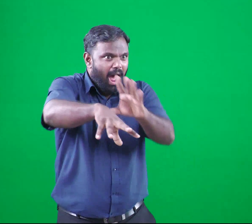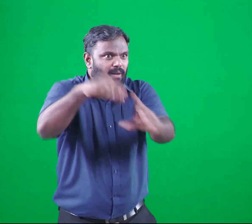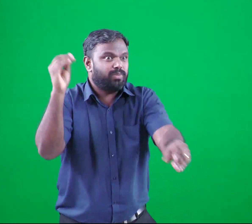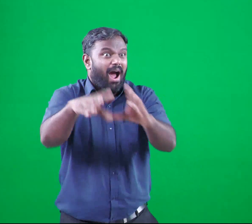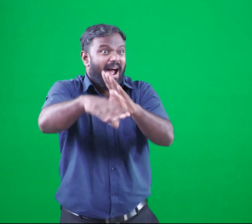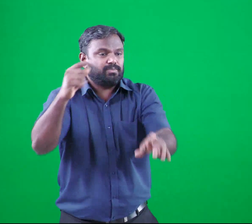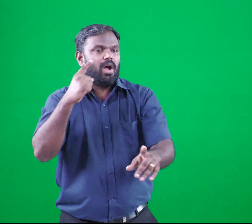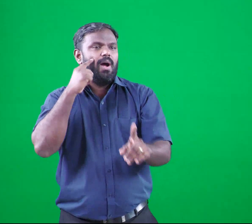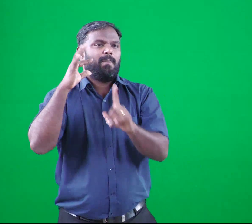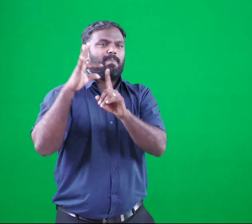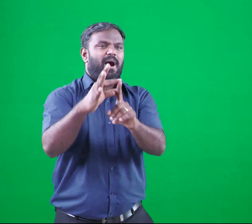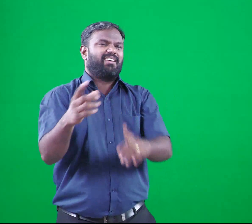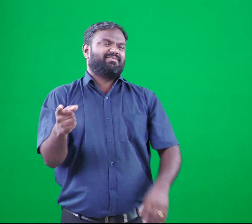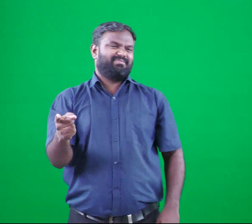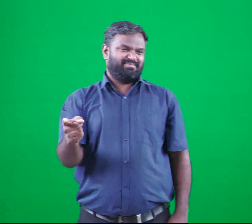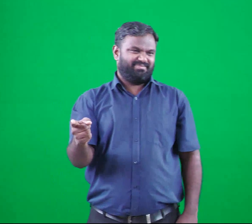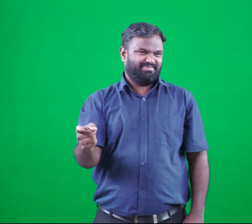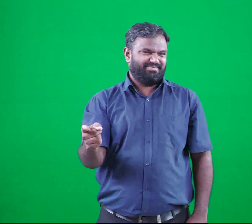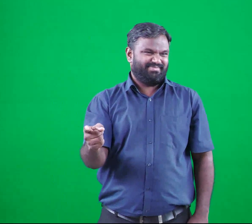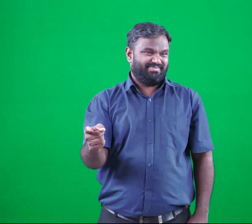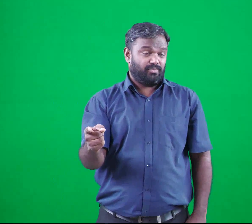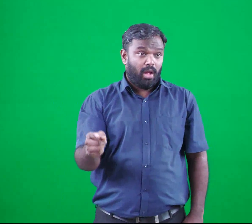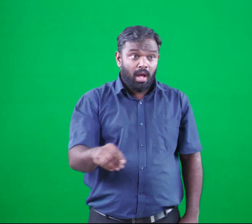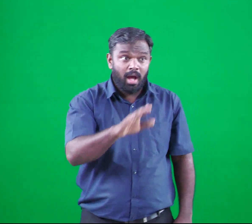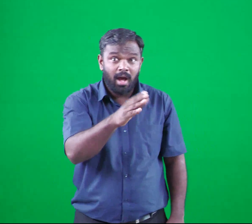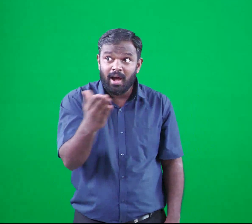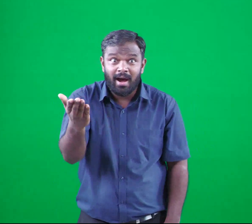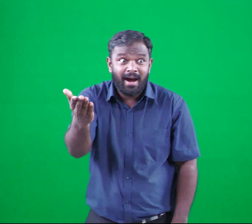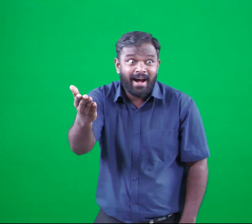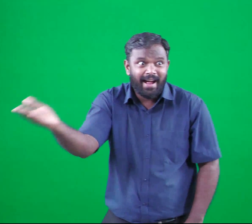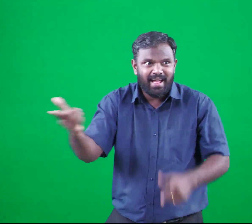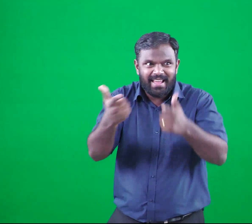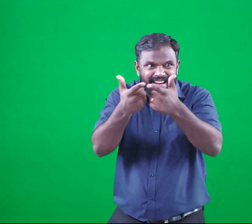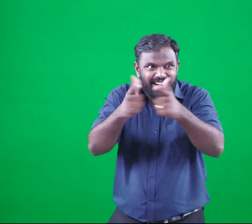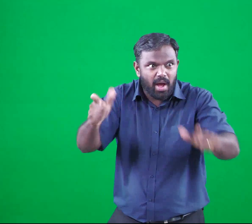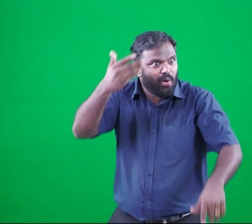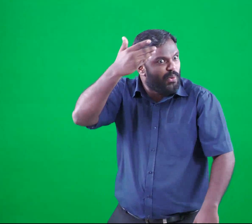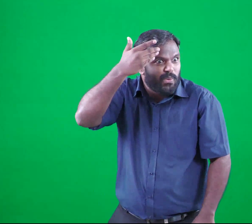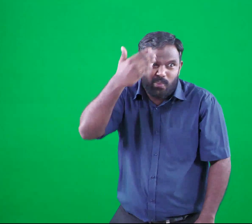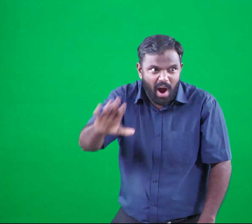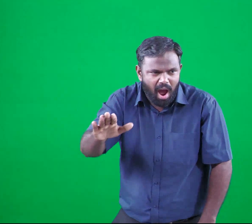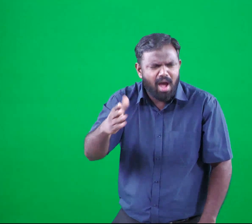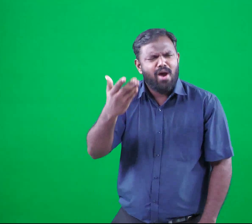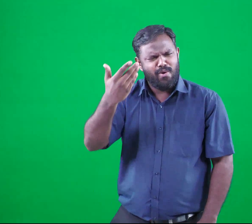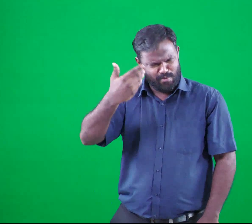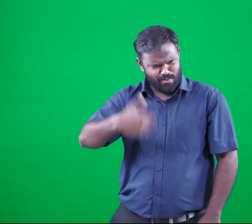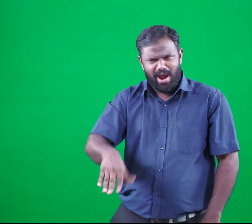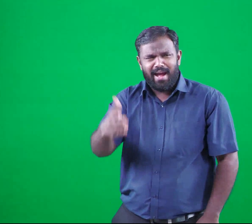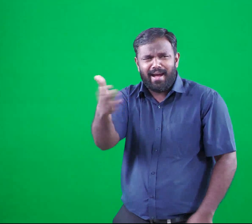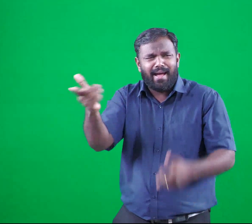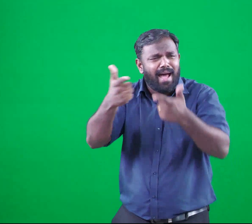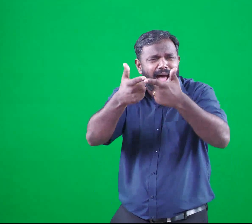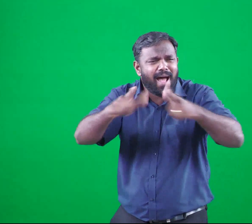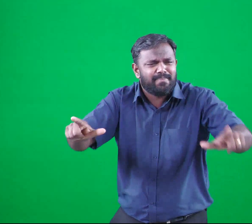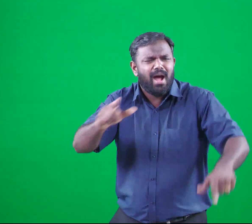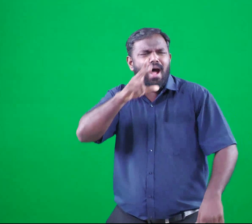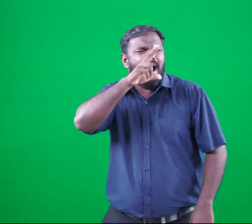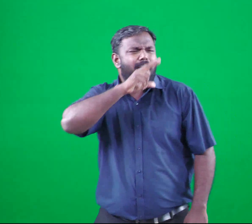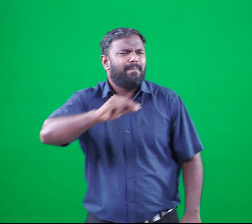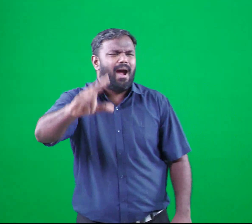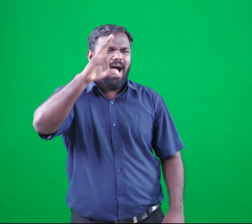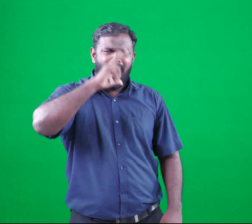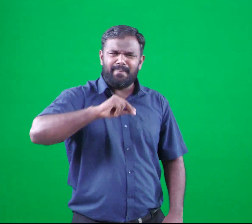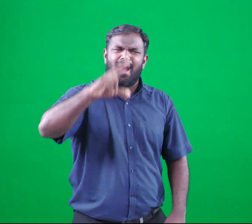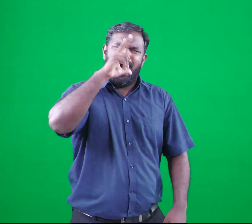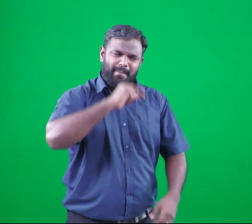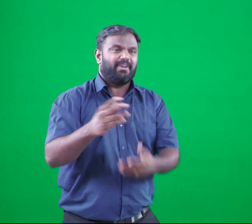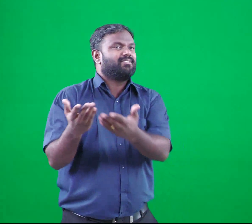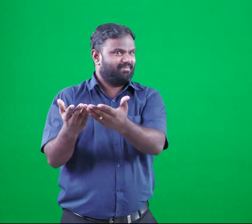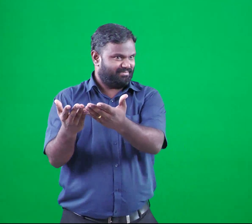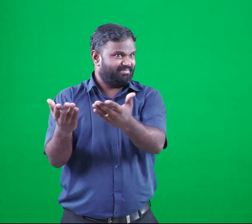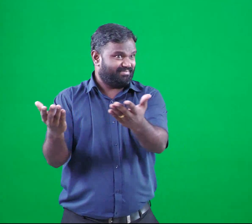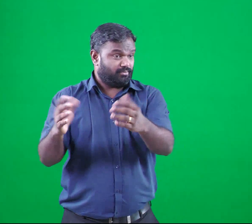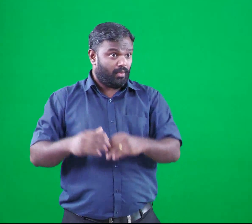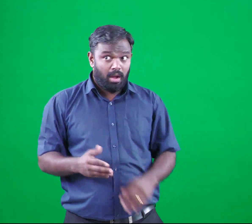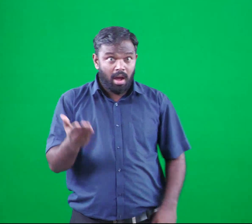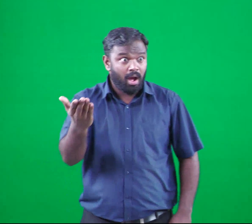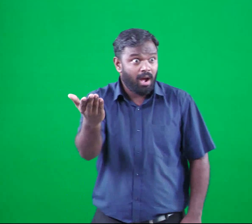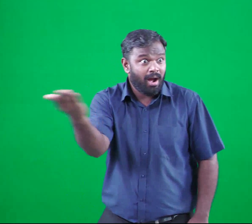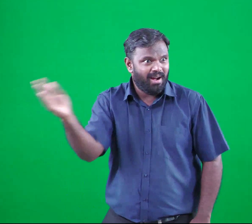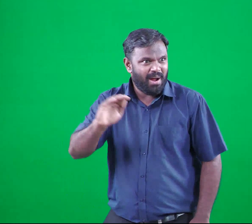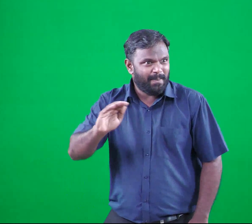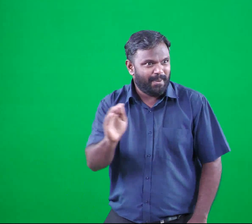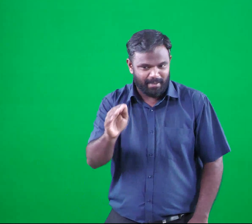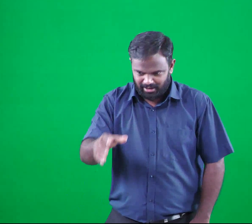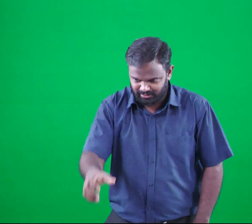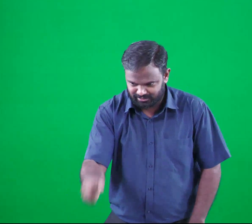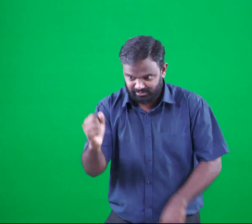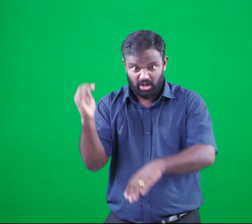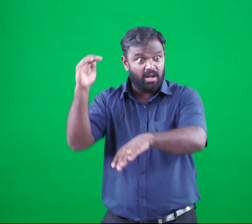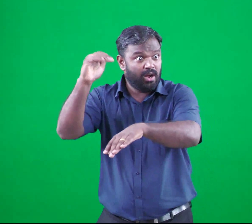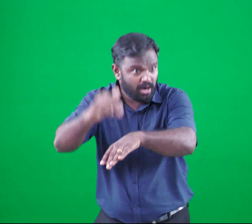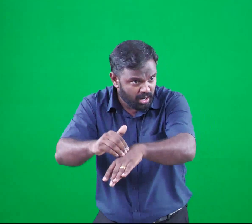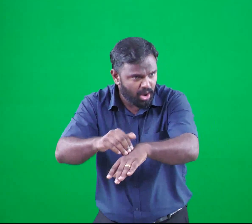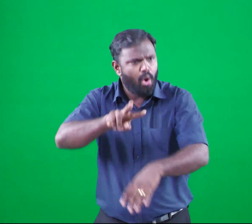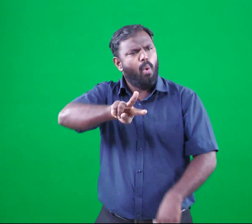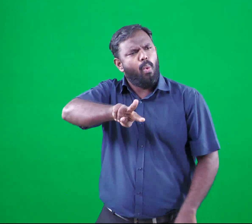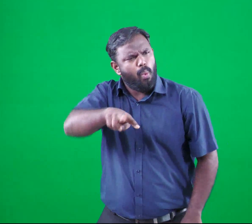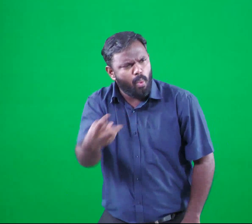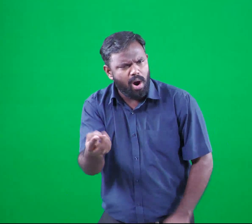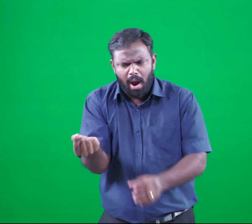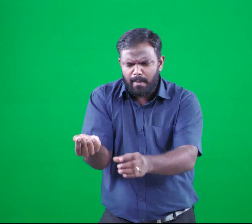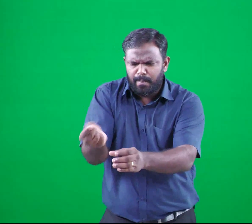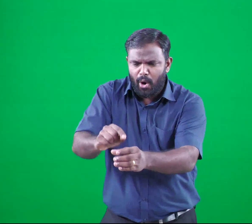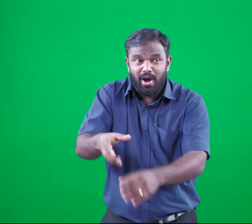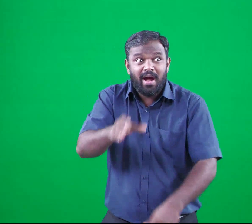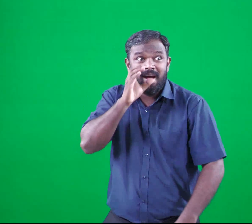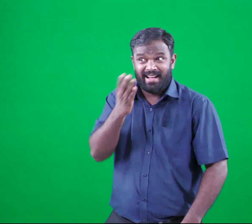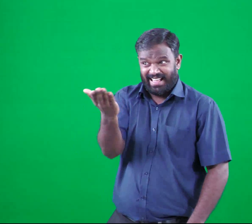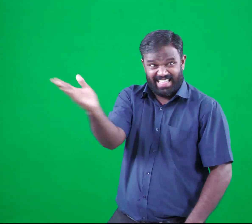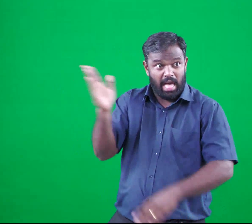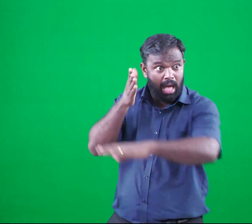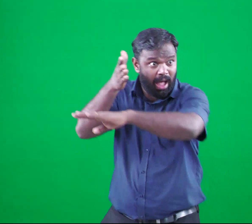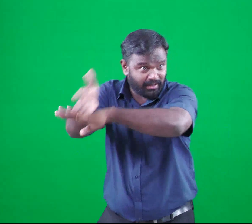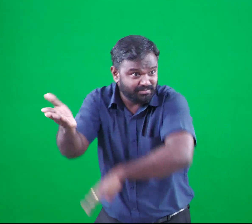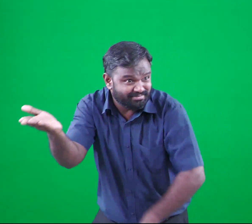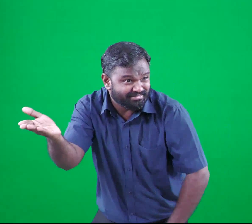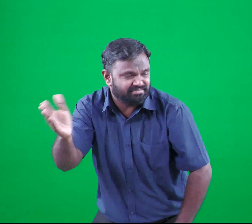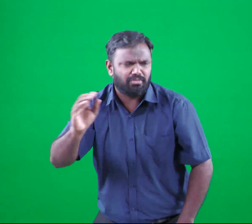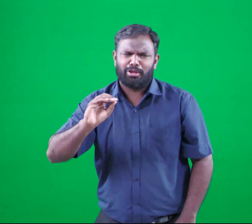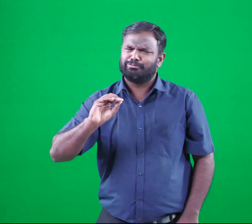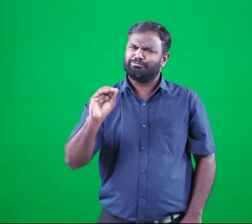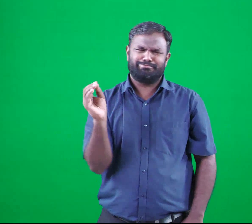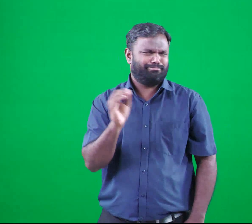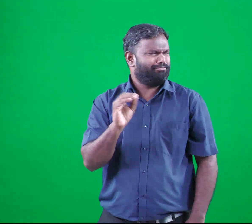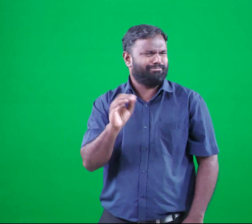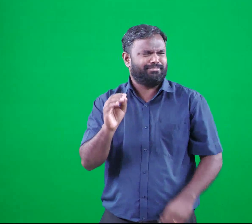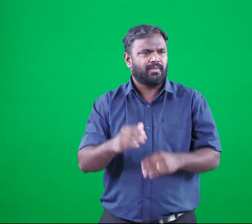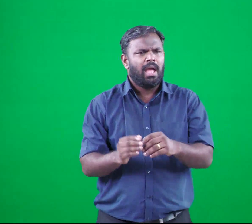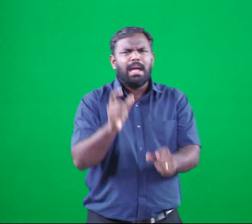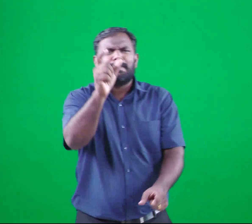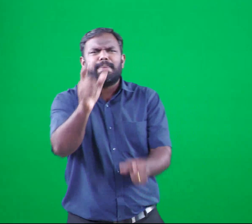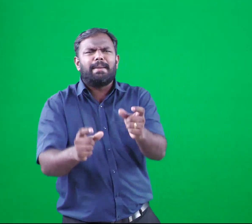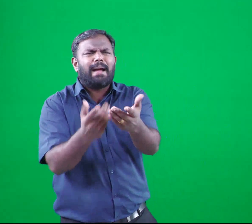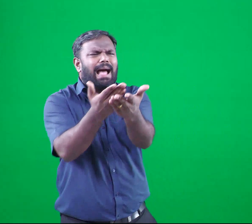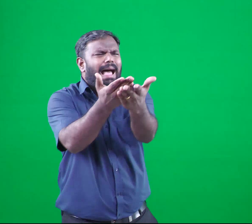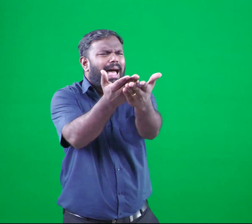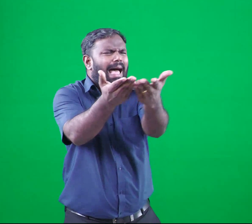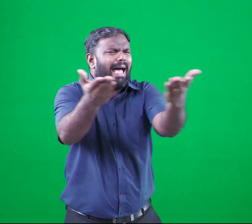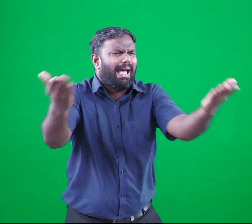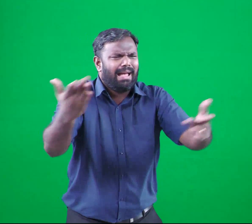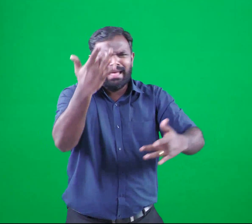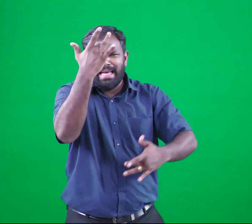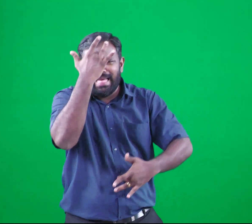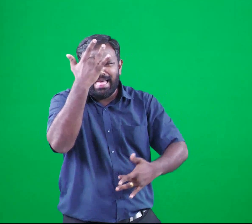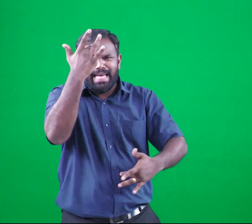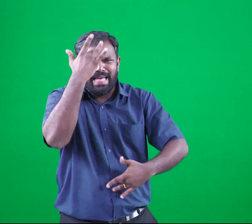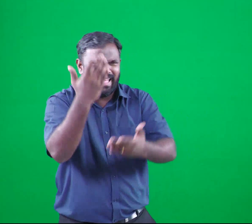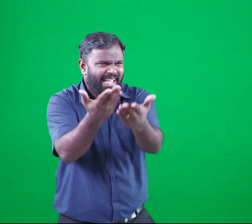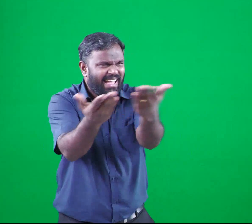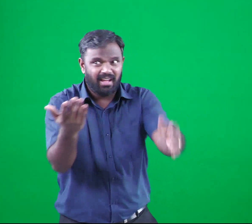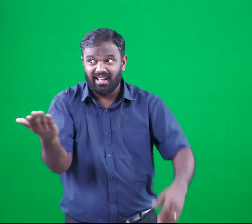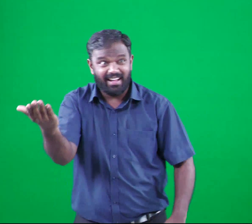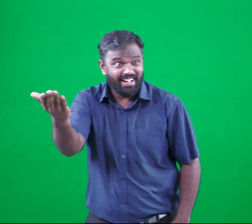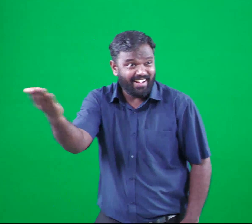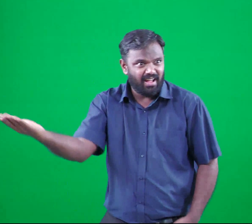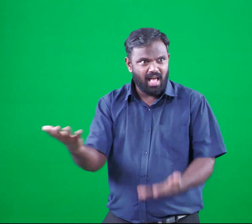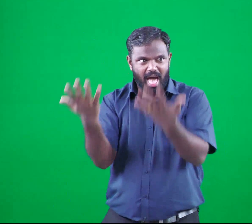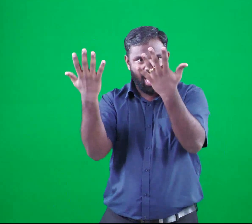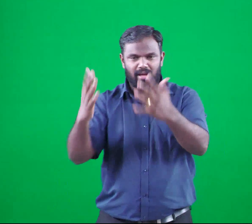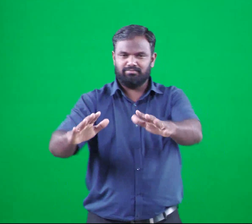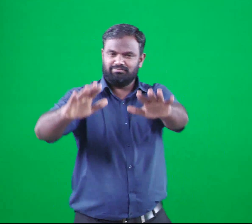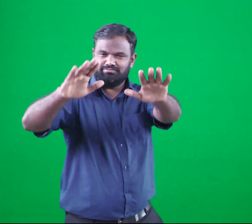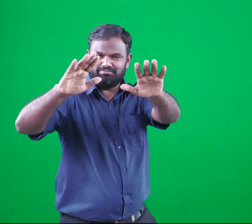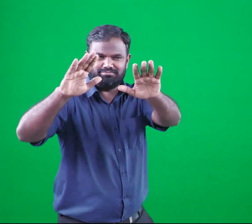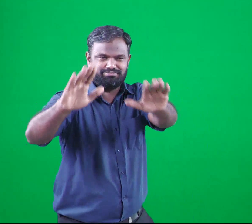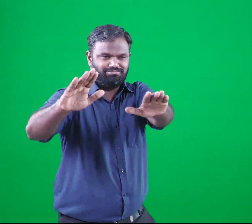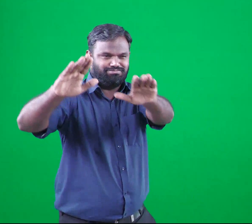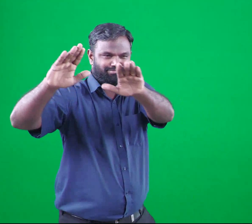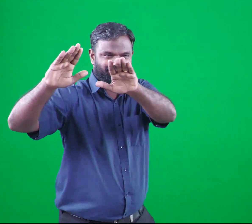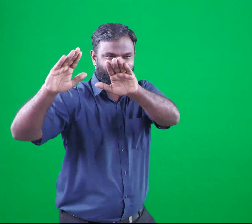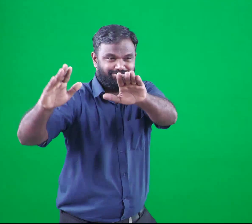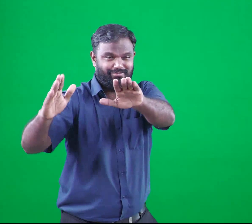they will pick up snakes with their hands, and if they drink any deadly poison, it will not harm them;